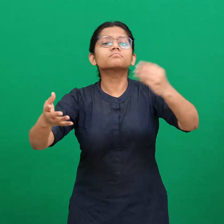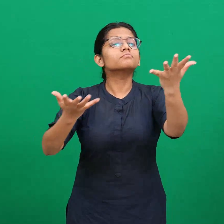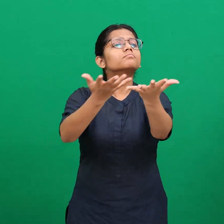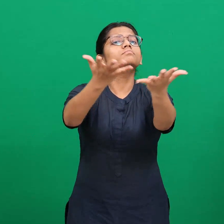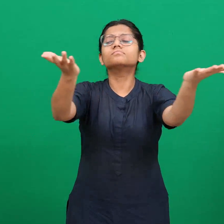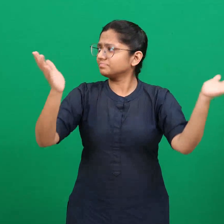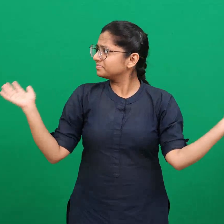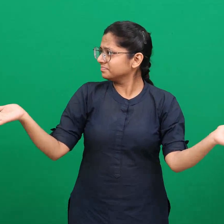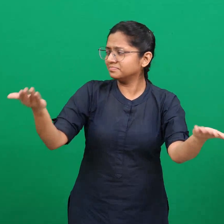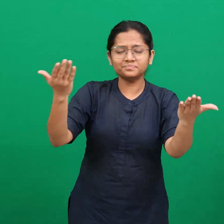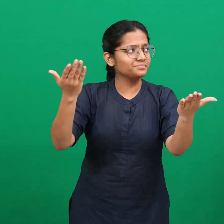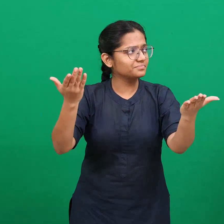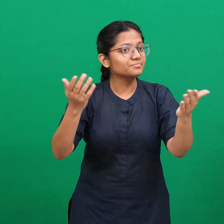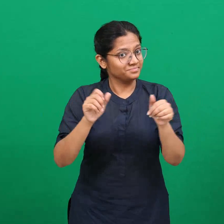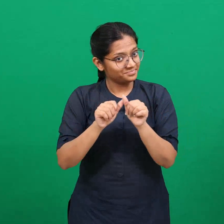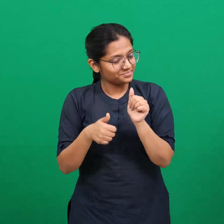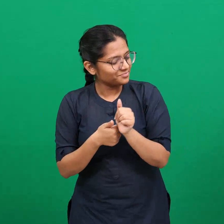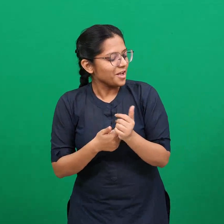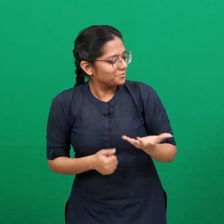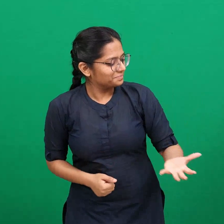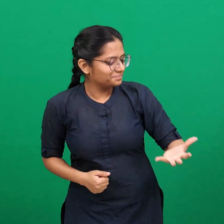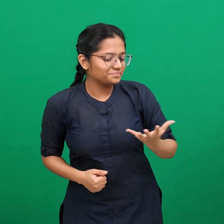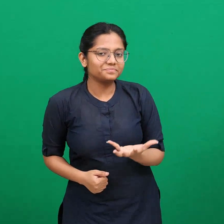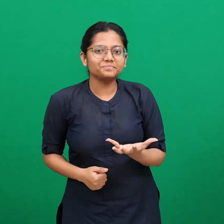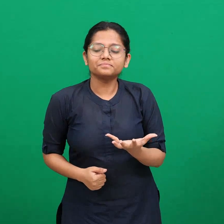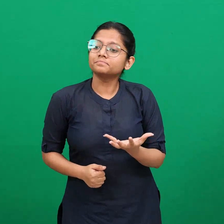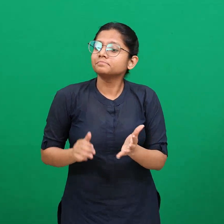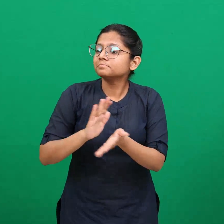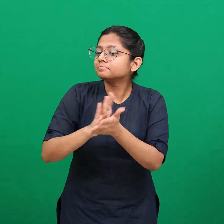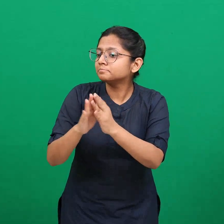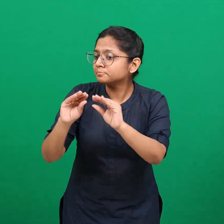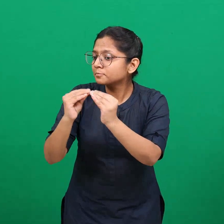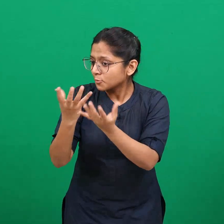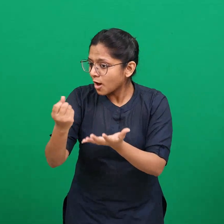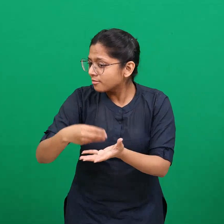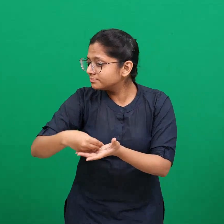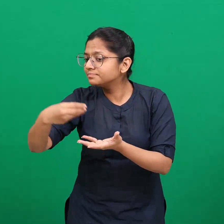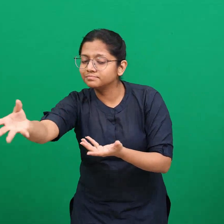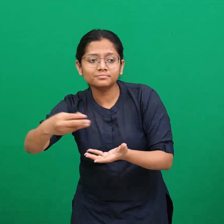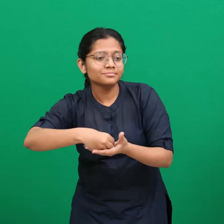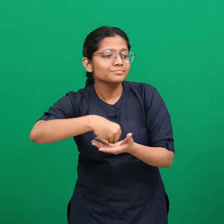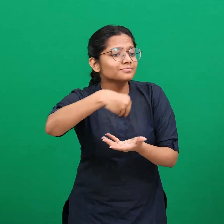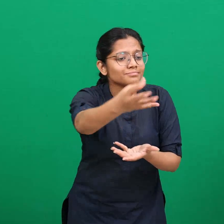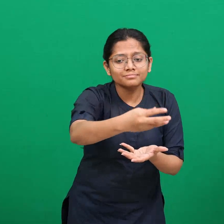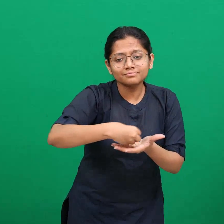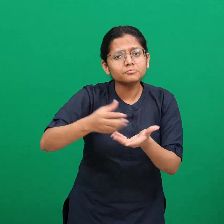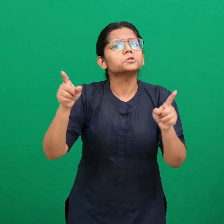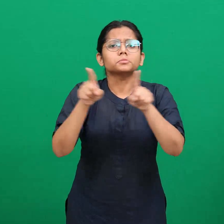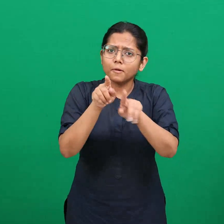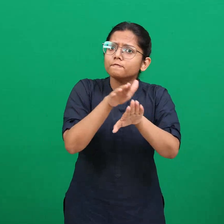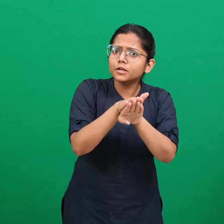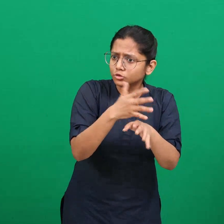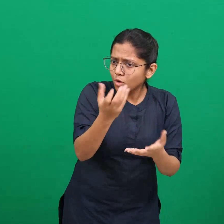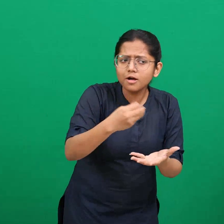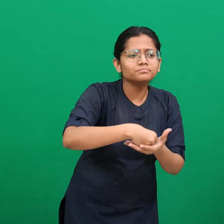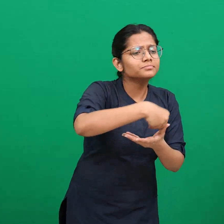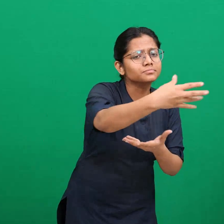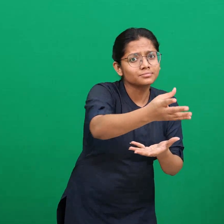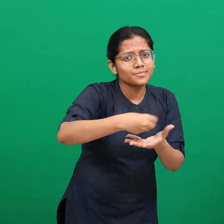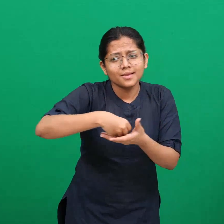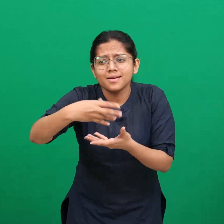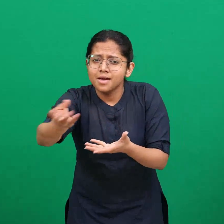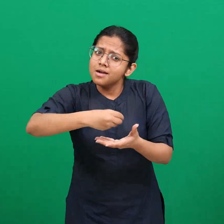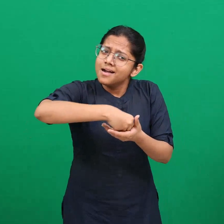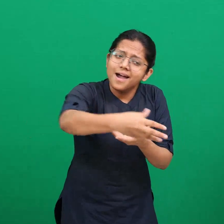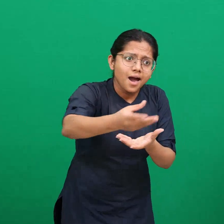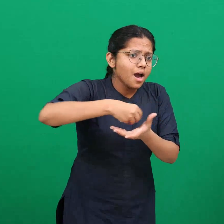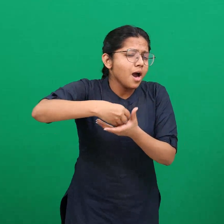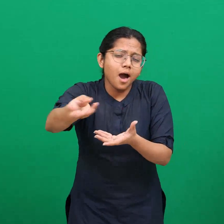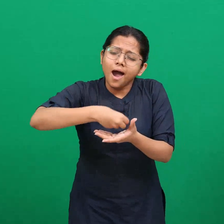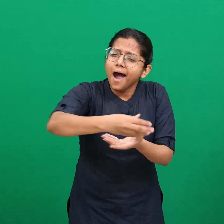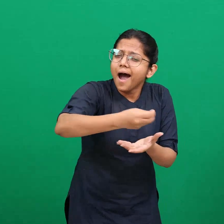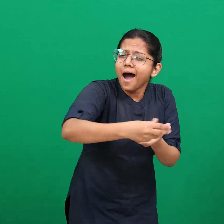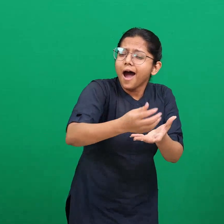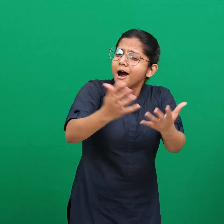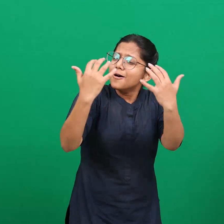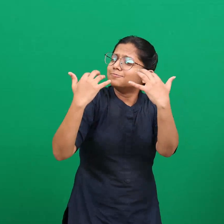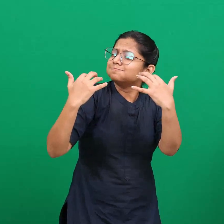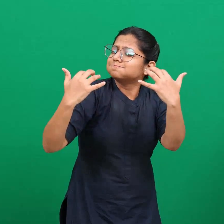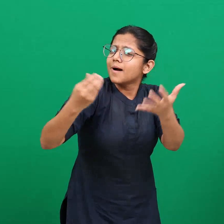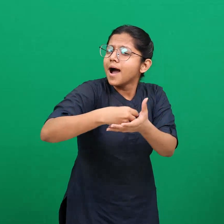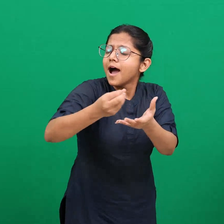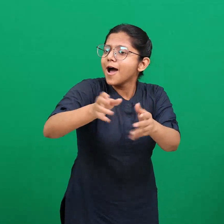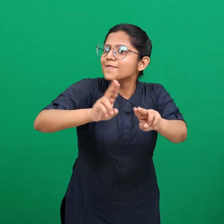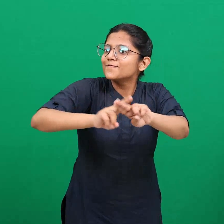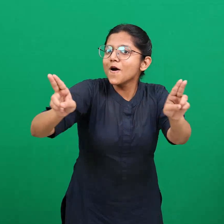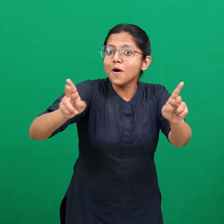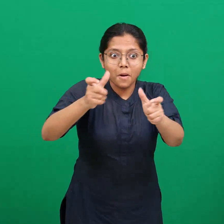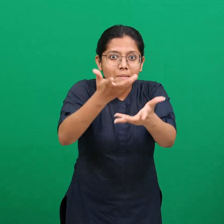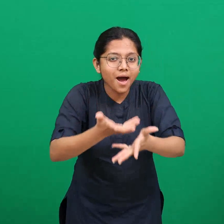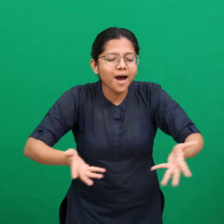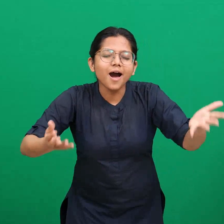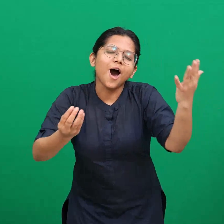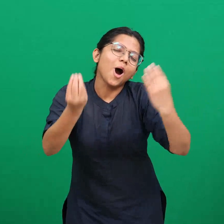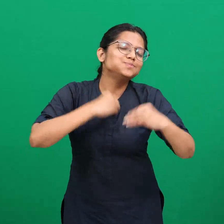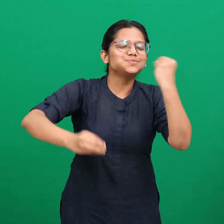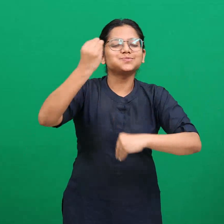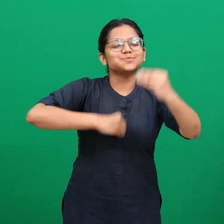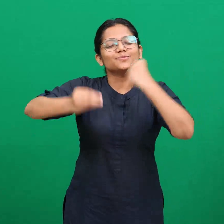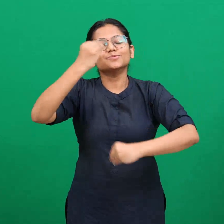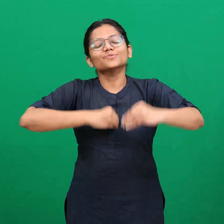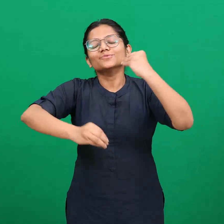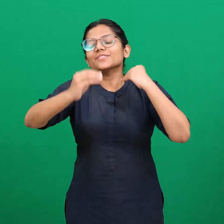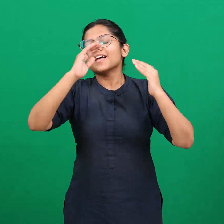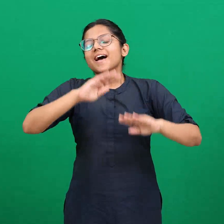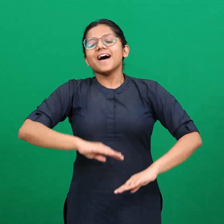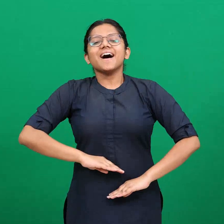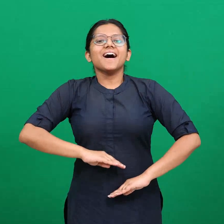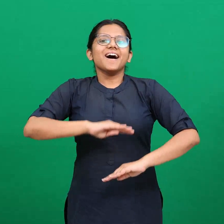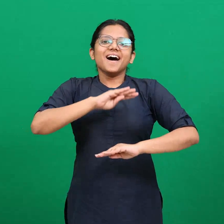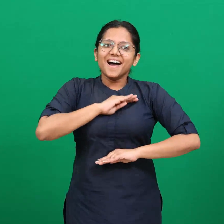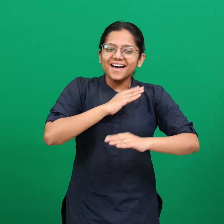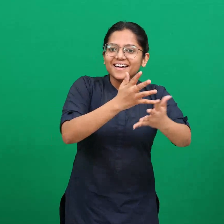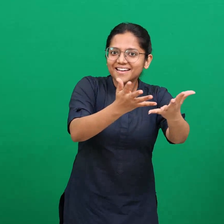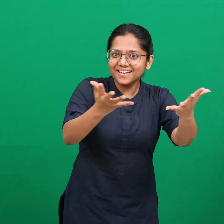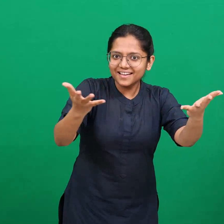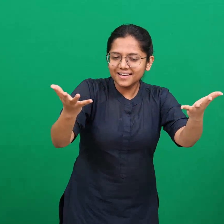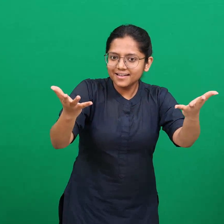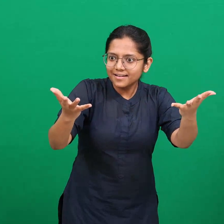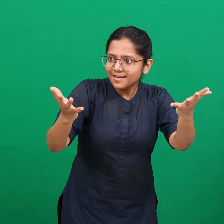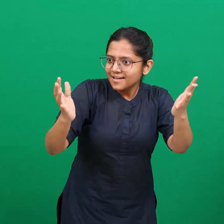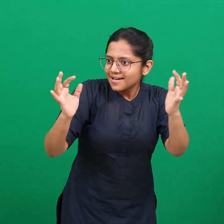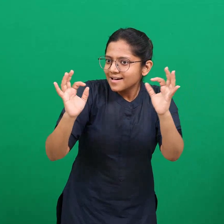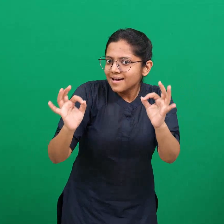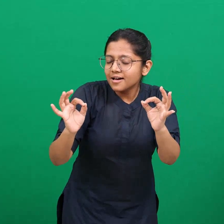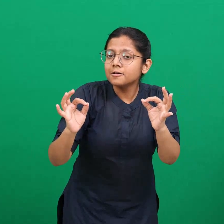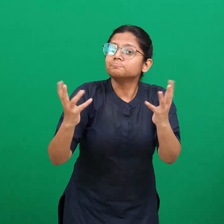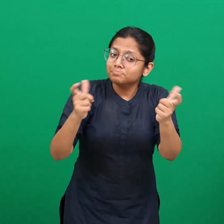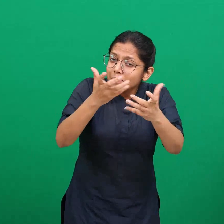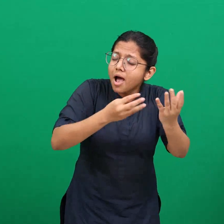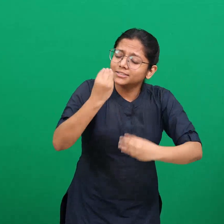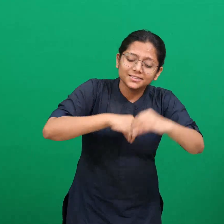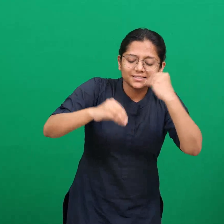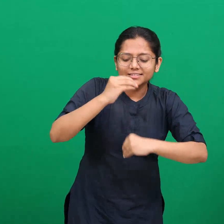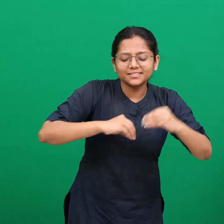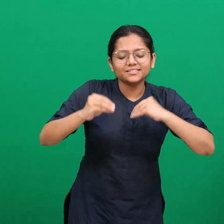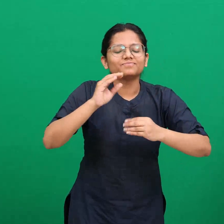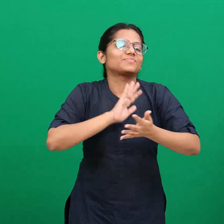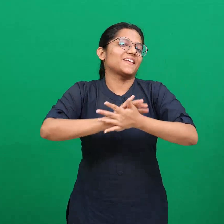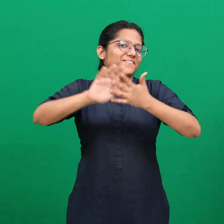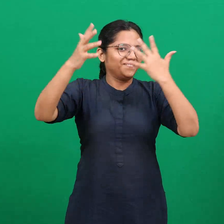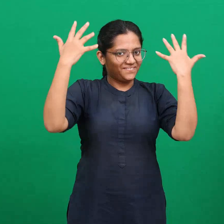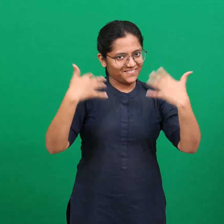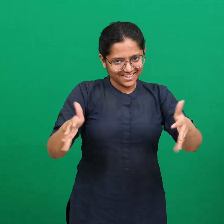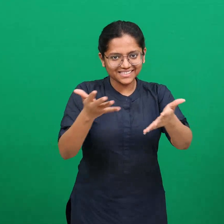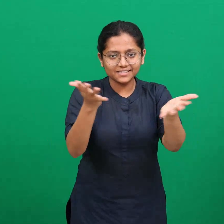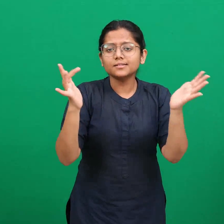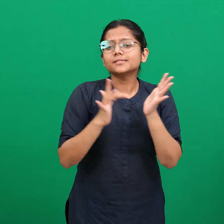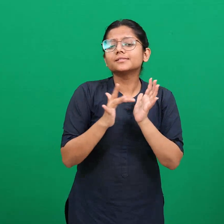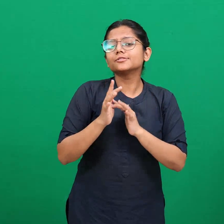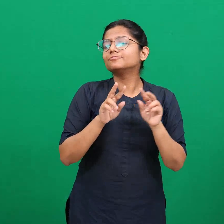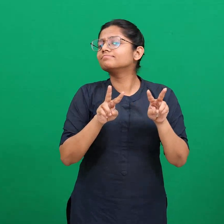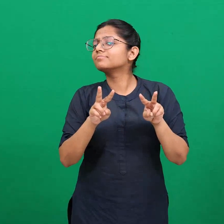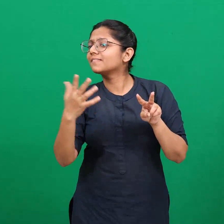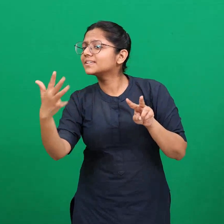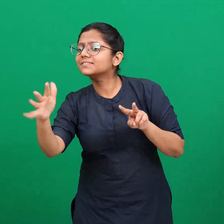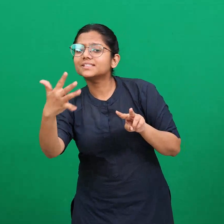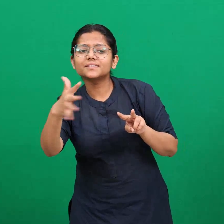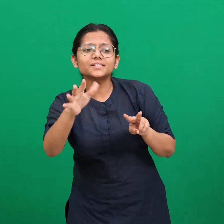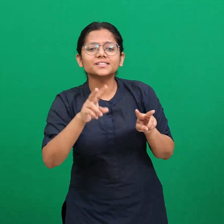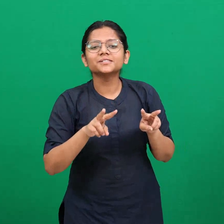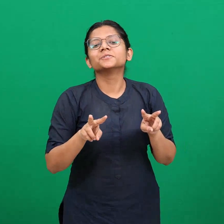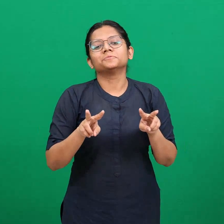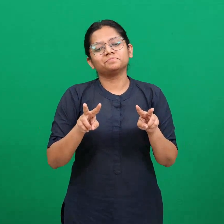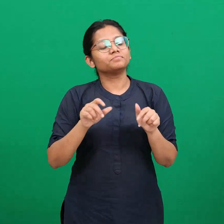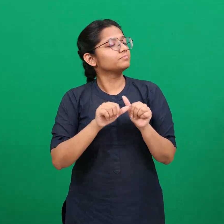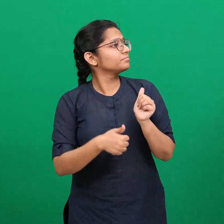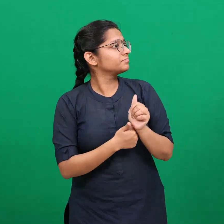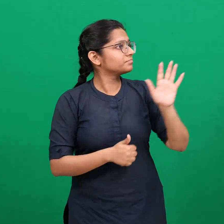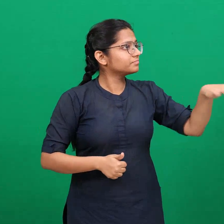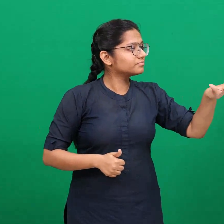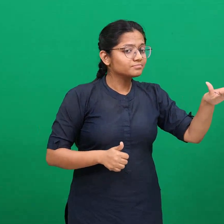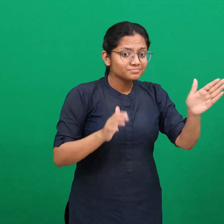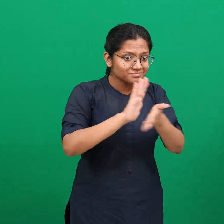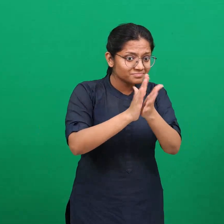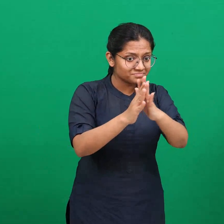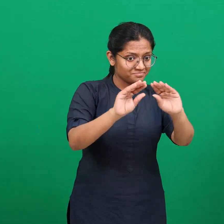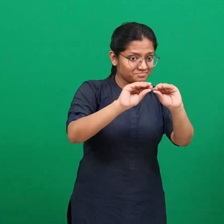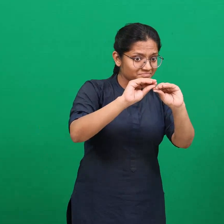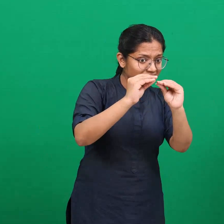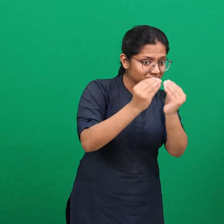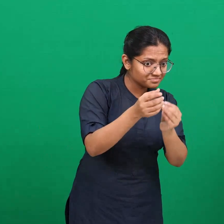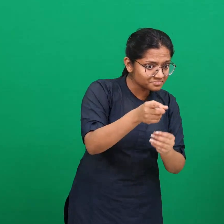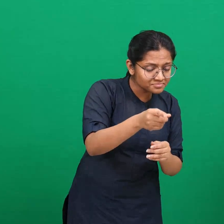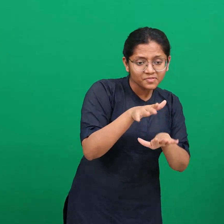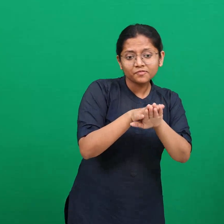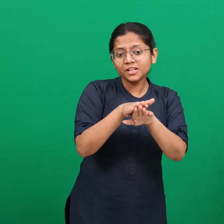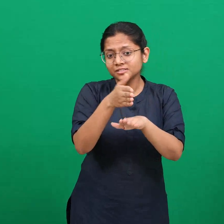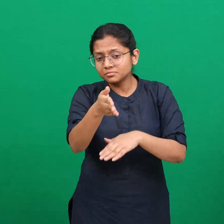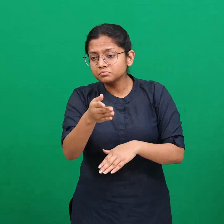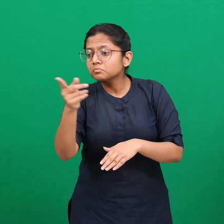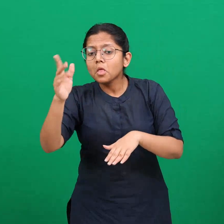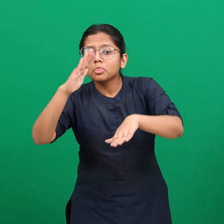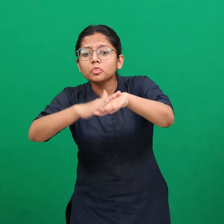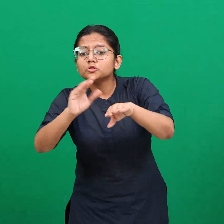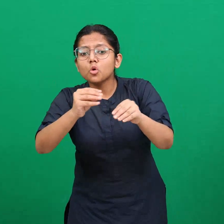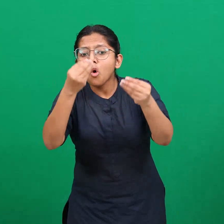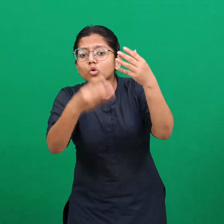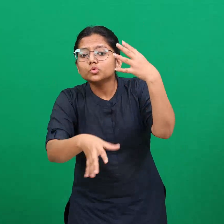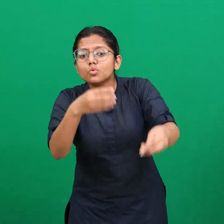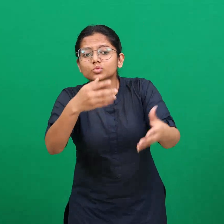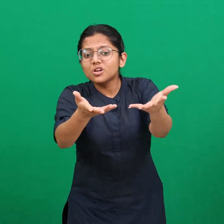And when everyone was full, He said to His disciples, "Gather the pieces that are left over, so that nothing will be wasted."